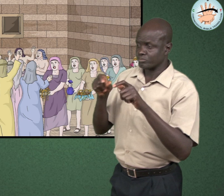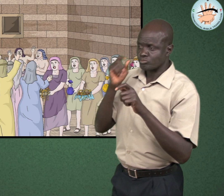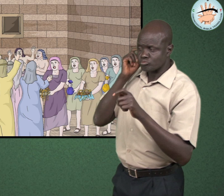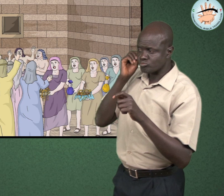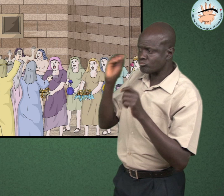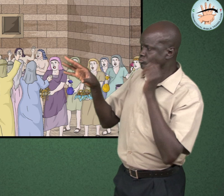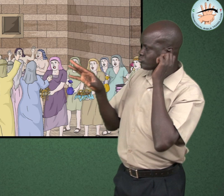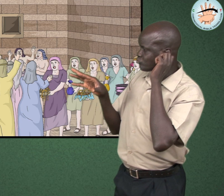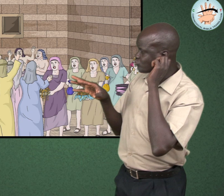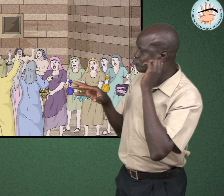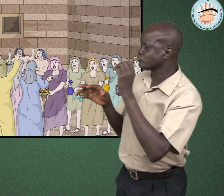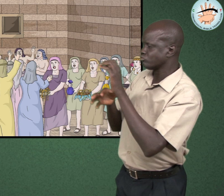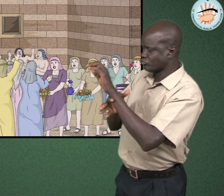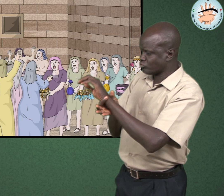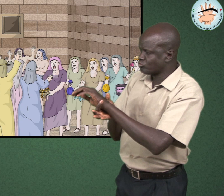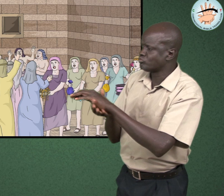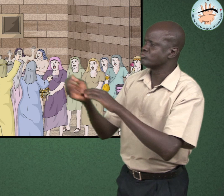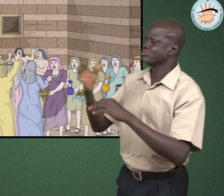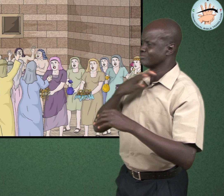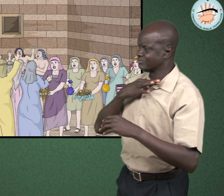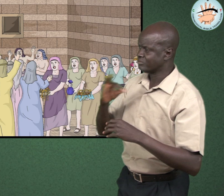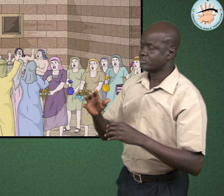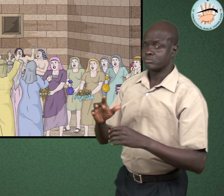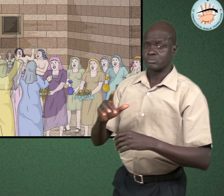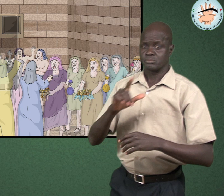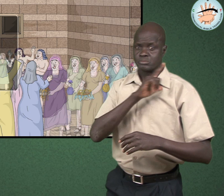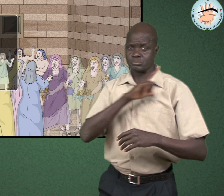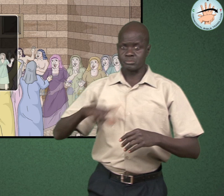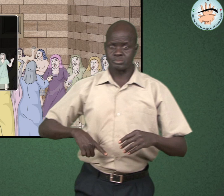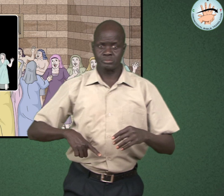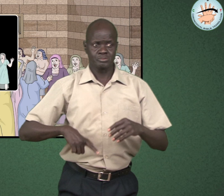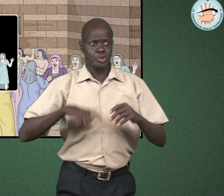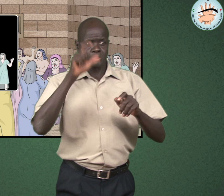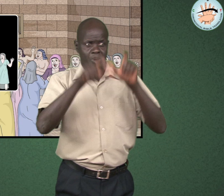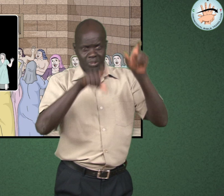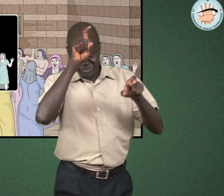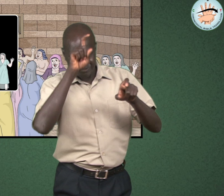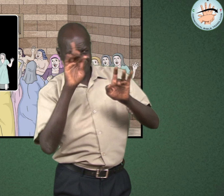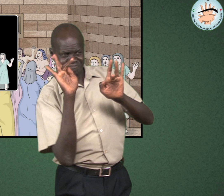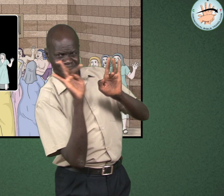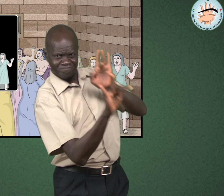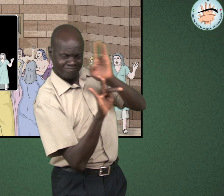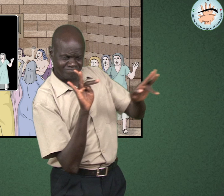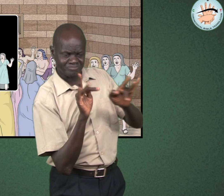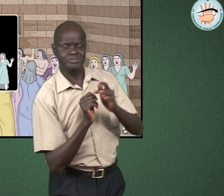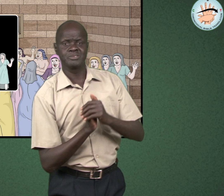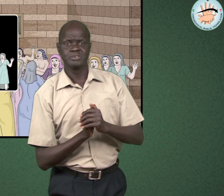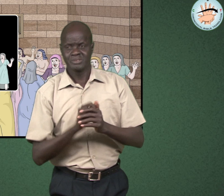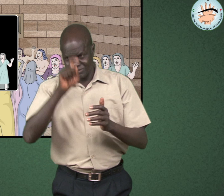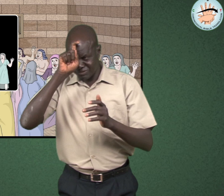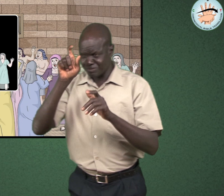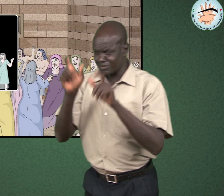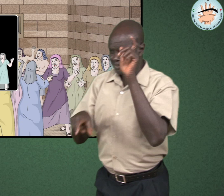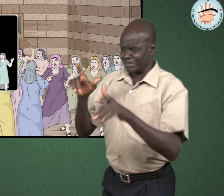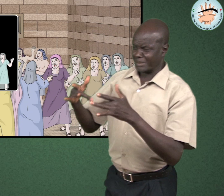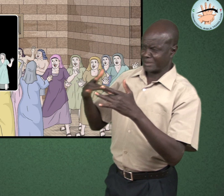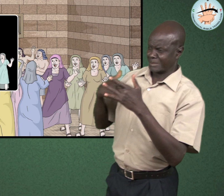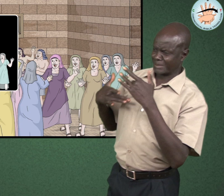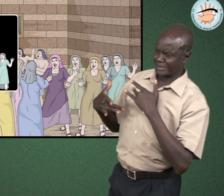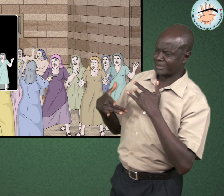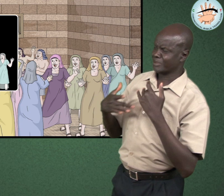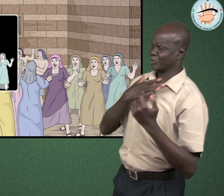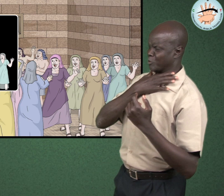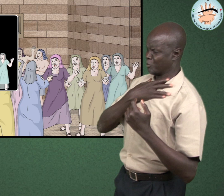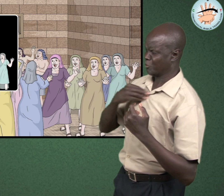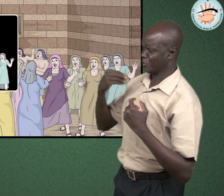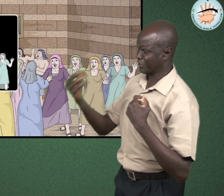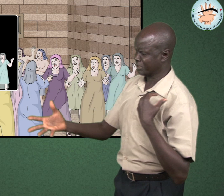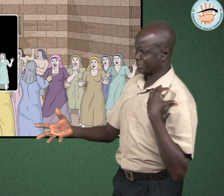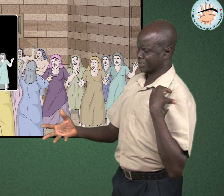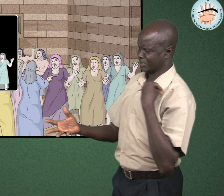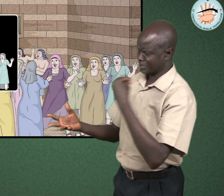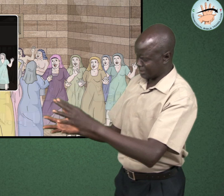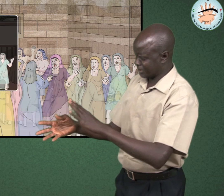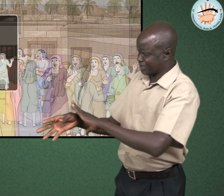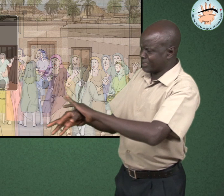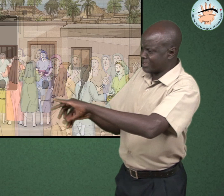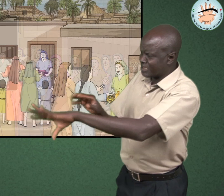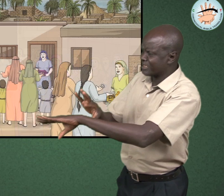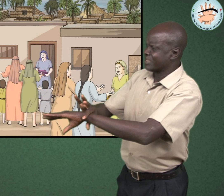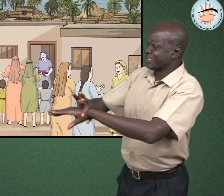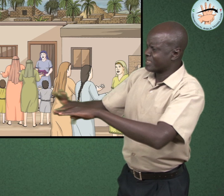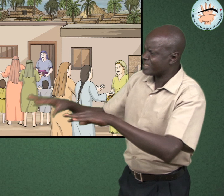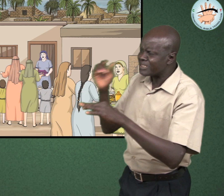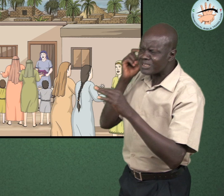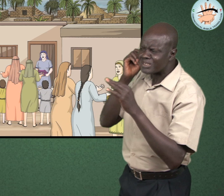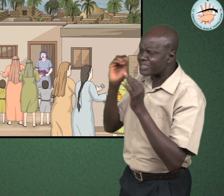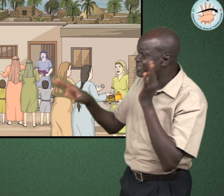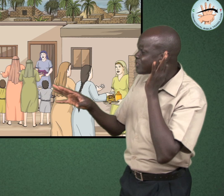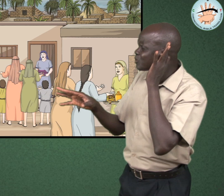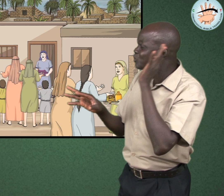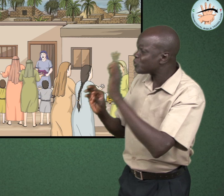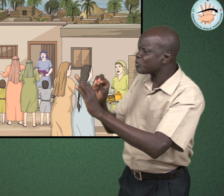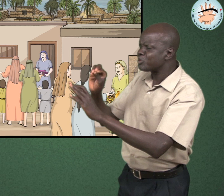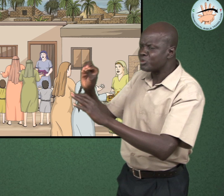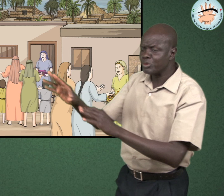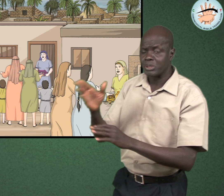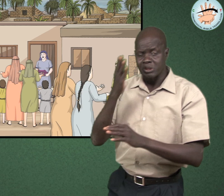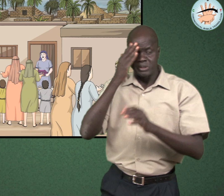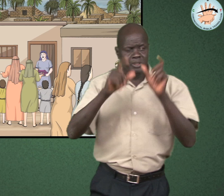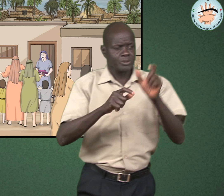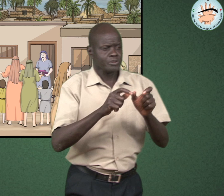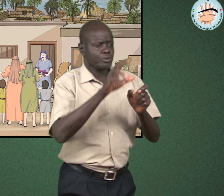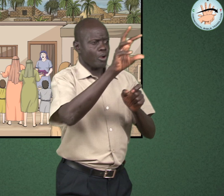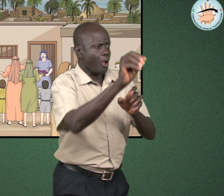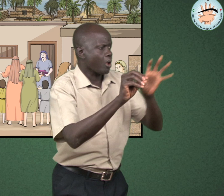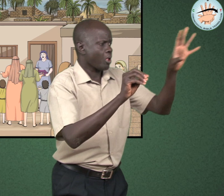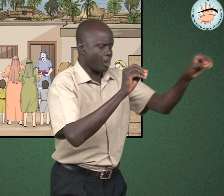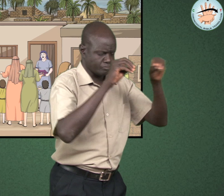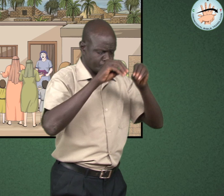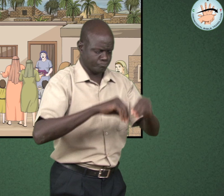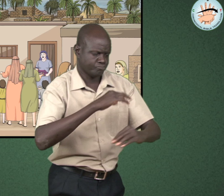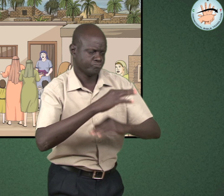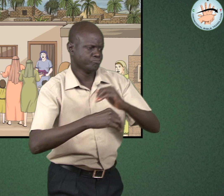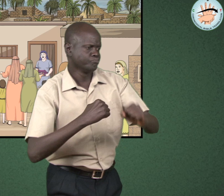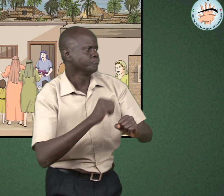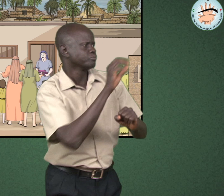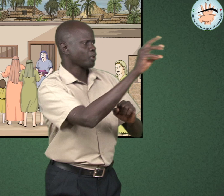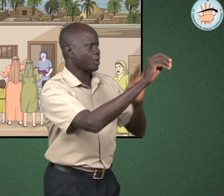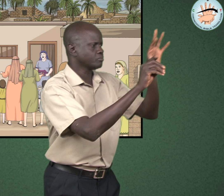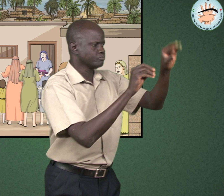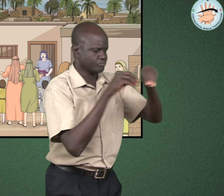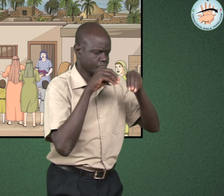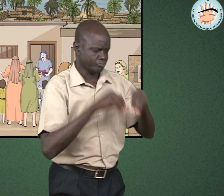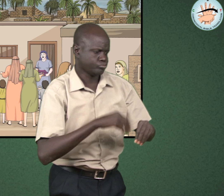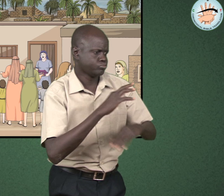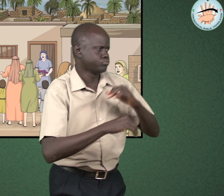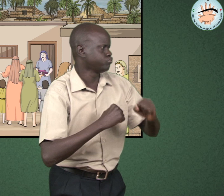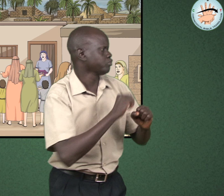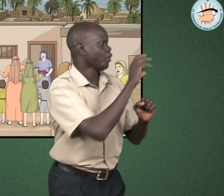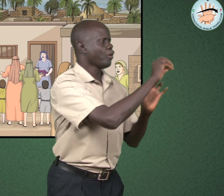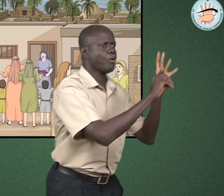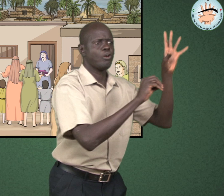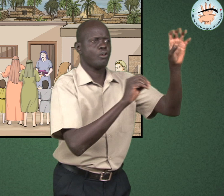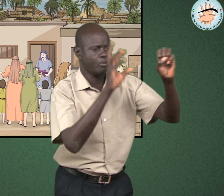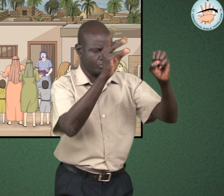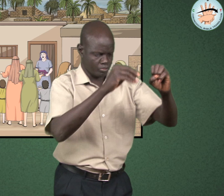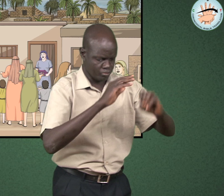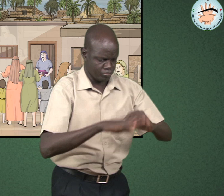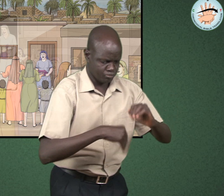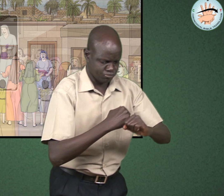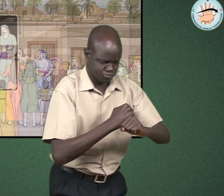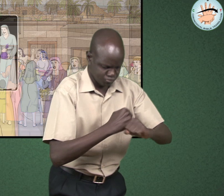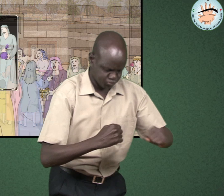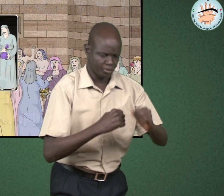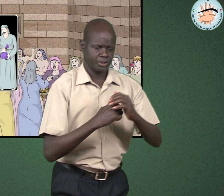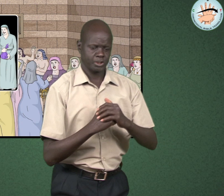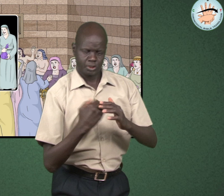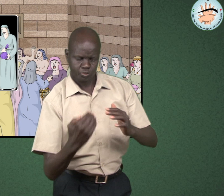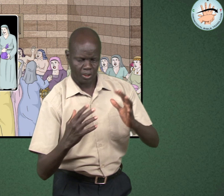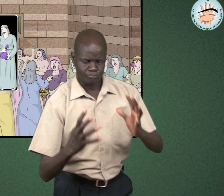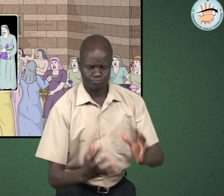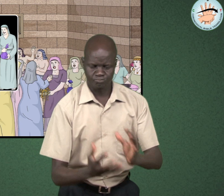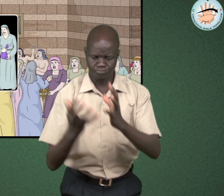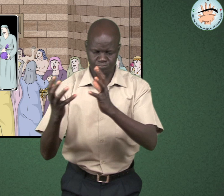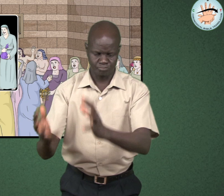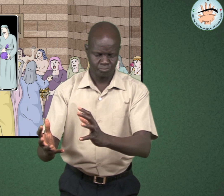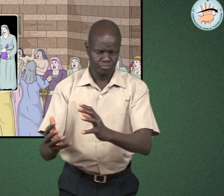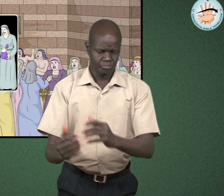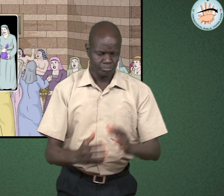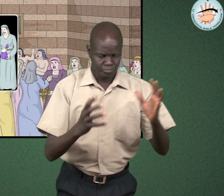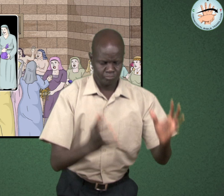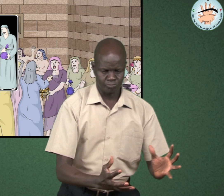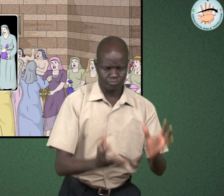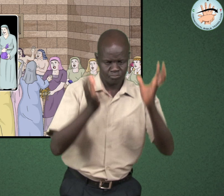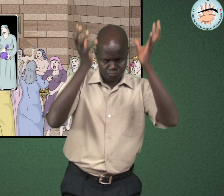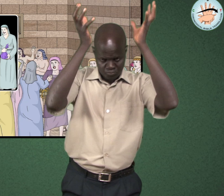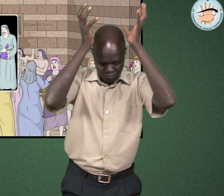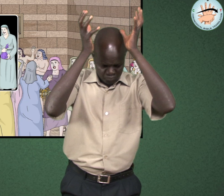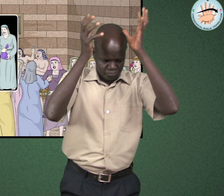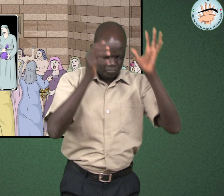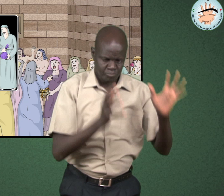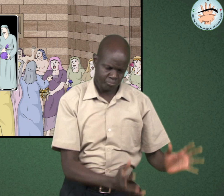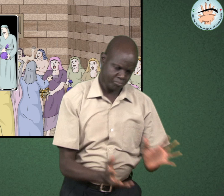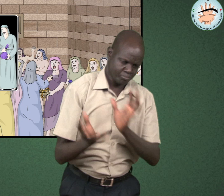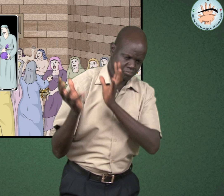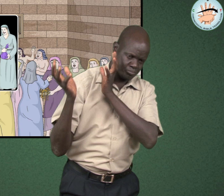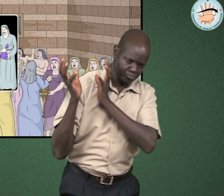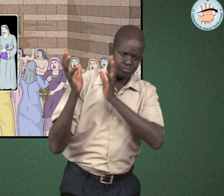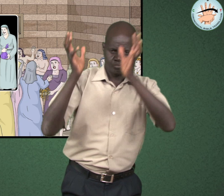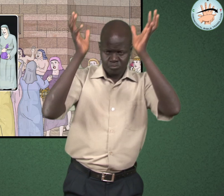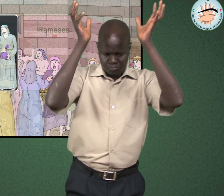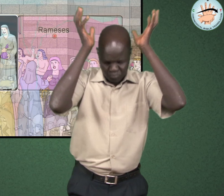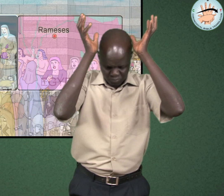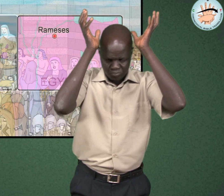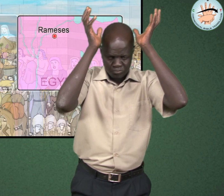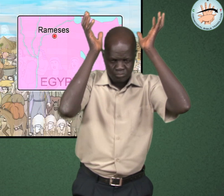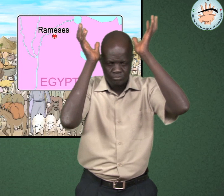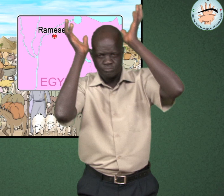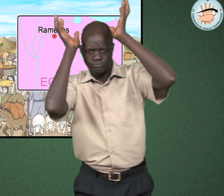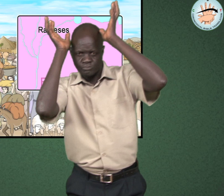And the LORD gave the people such favor in the sight of the Egyptians that they granted their request. In this way they plundered the Egyptians.